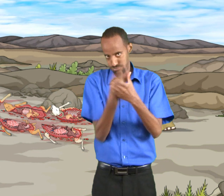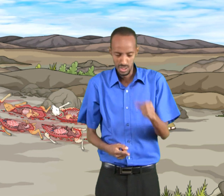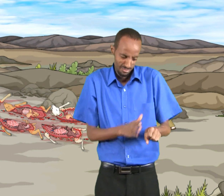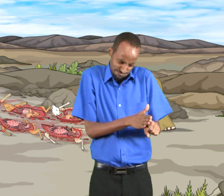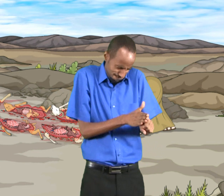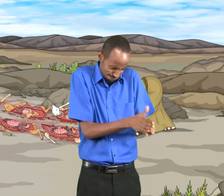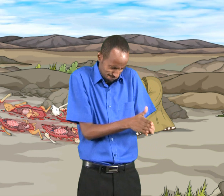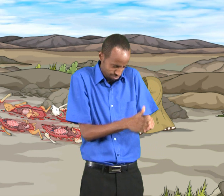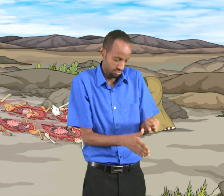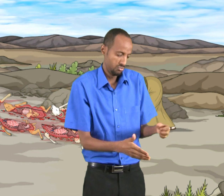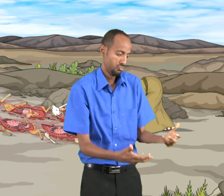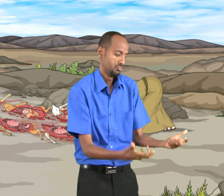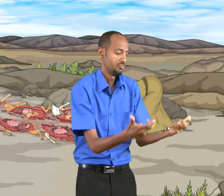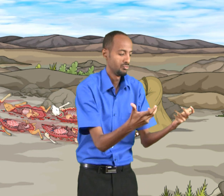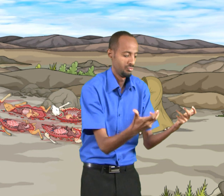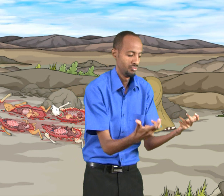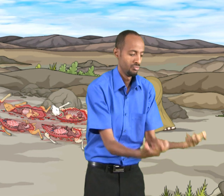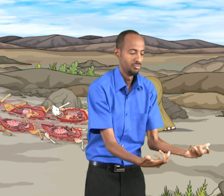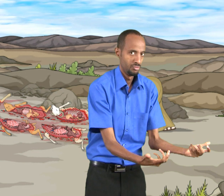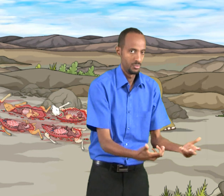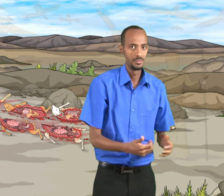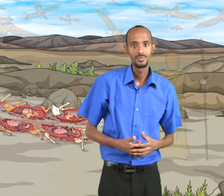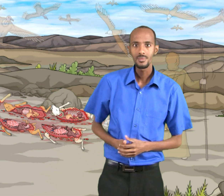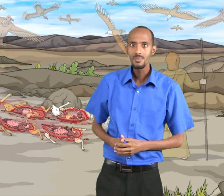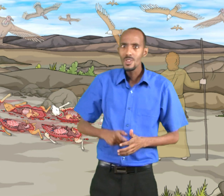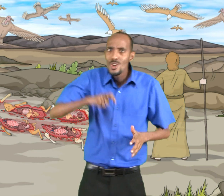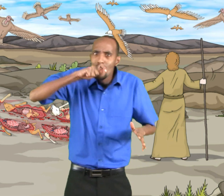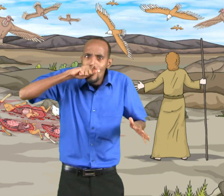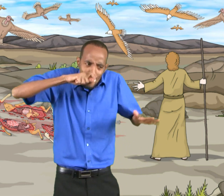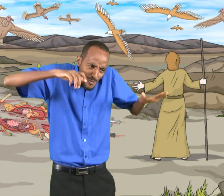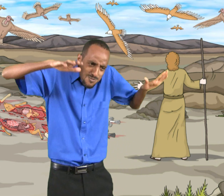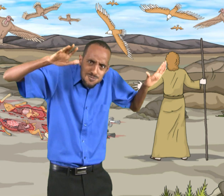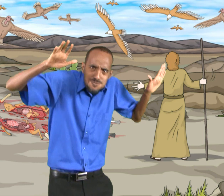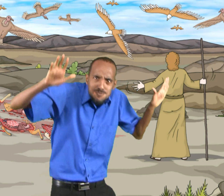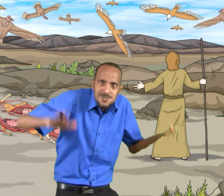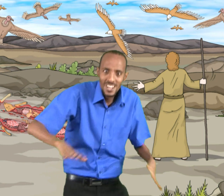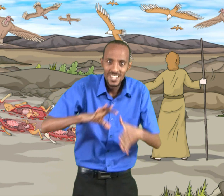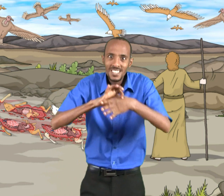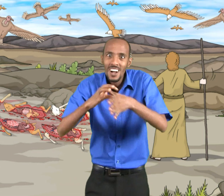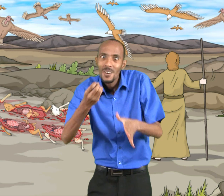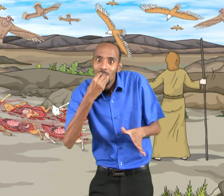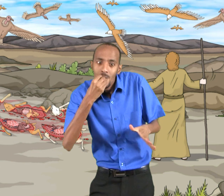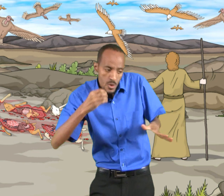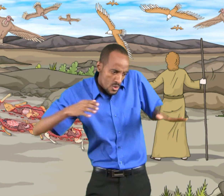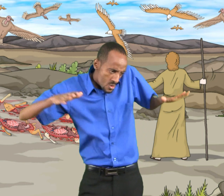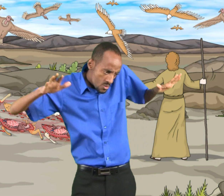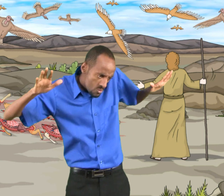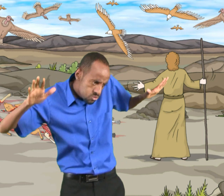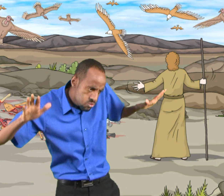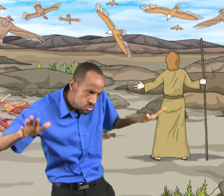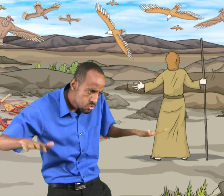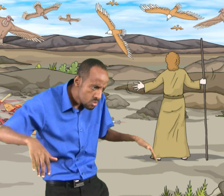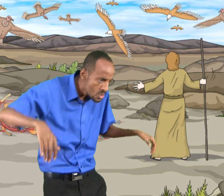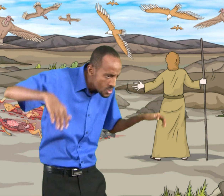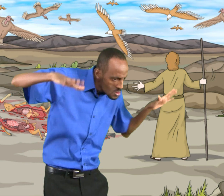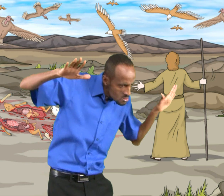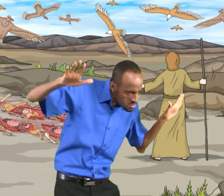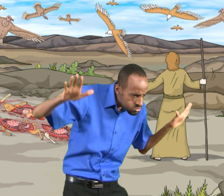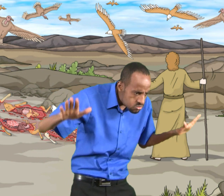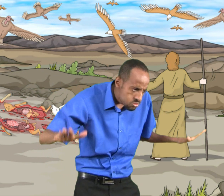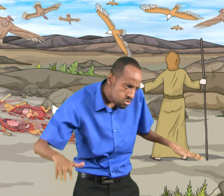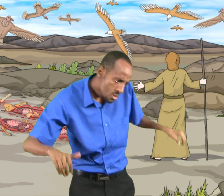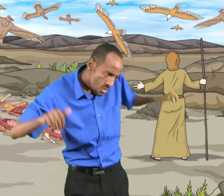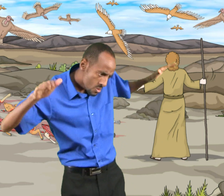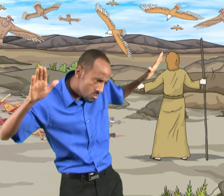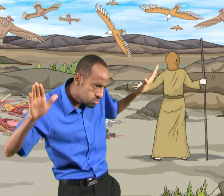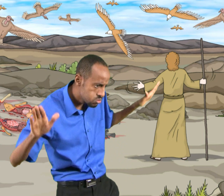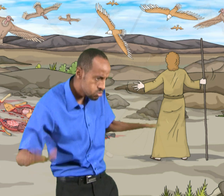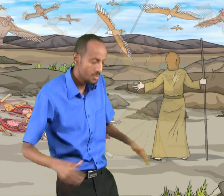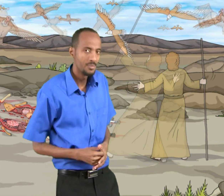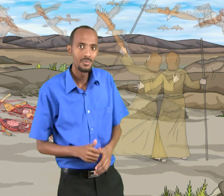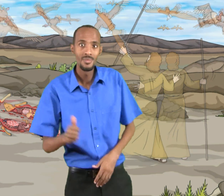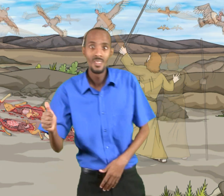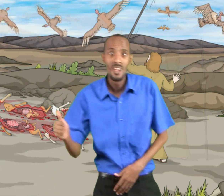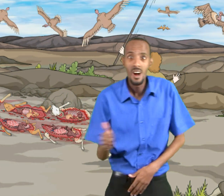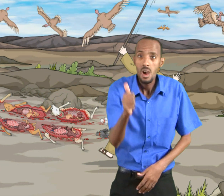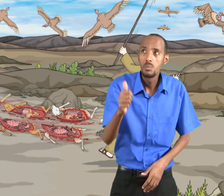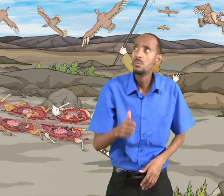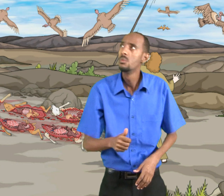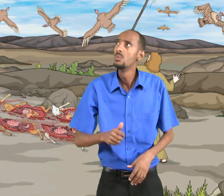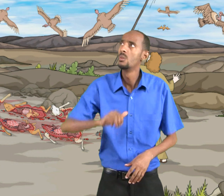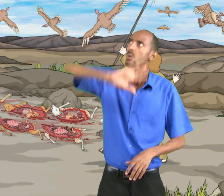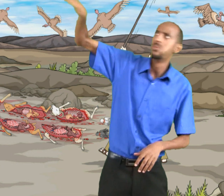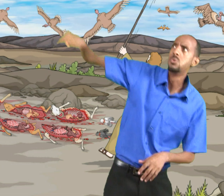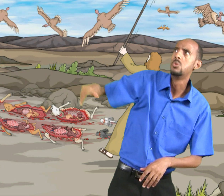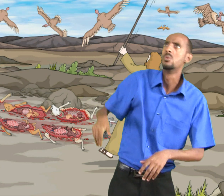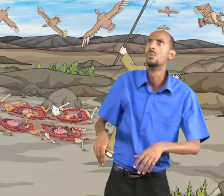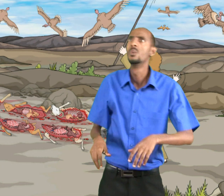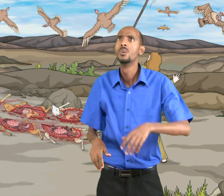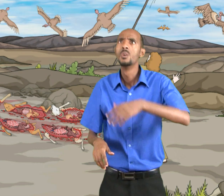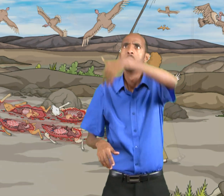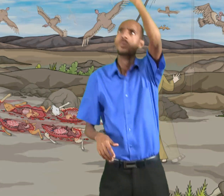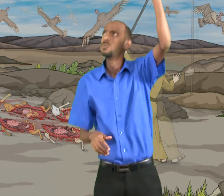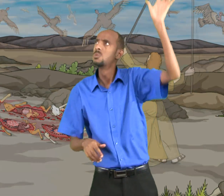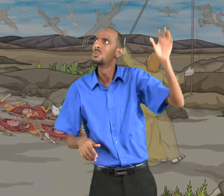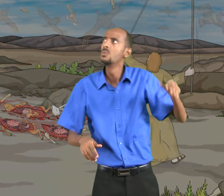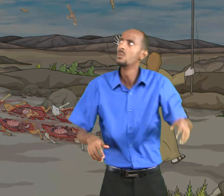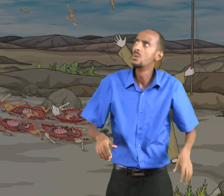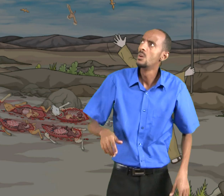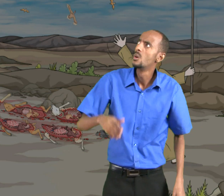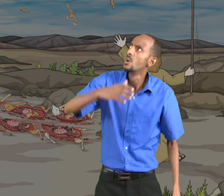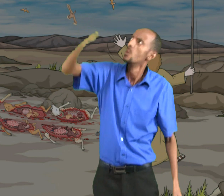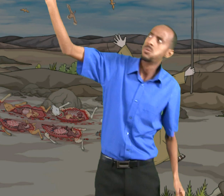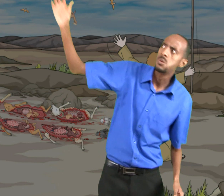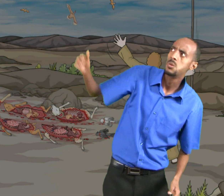And the birds of prey descended on the carcasses, but Abram drove them away.